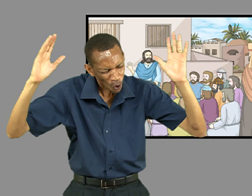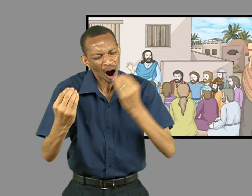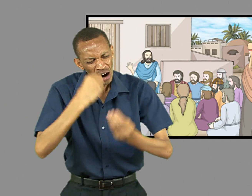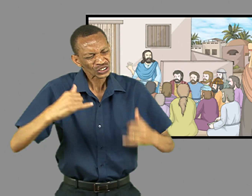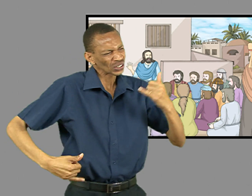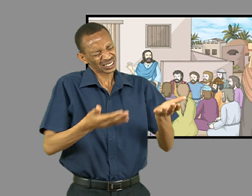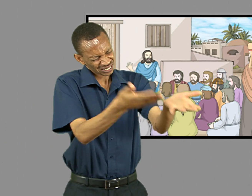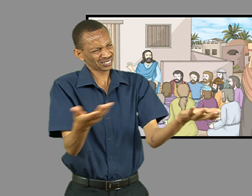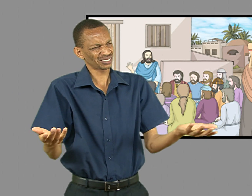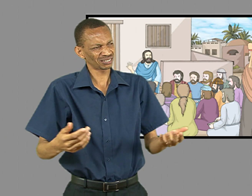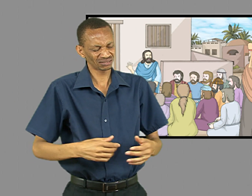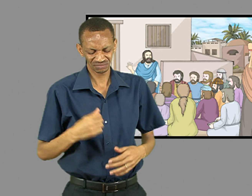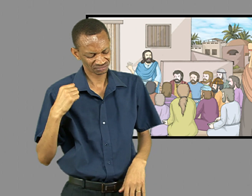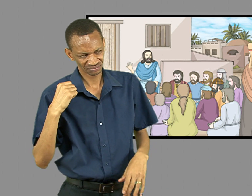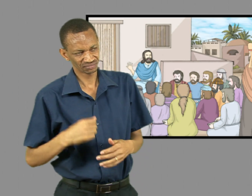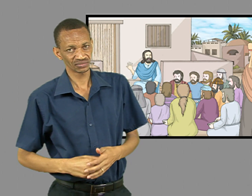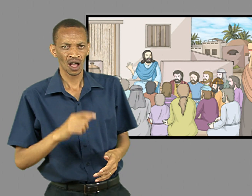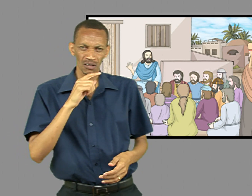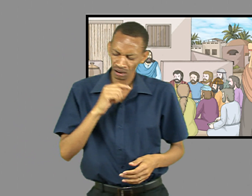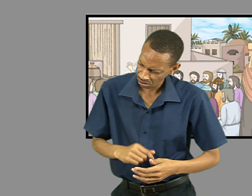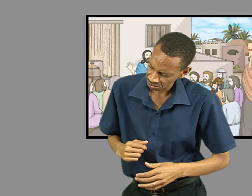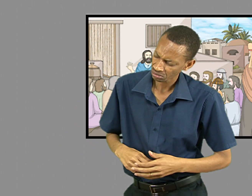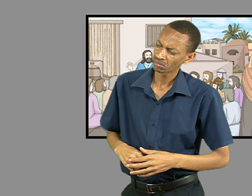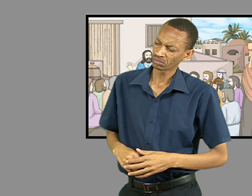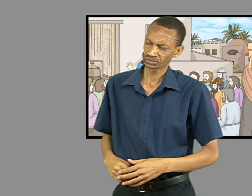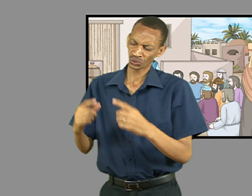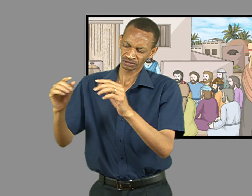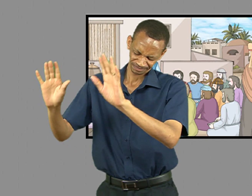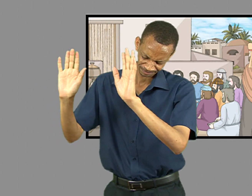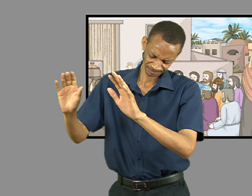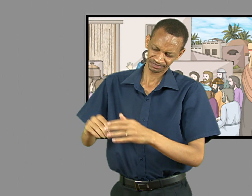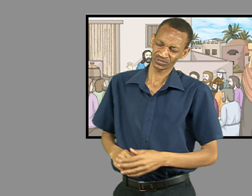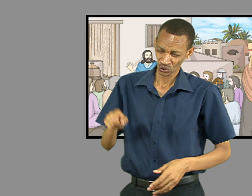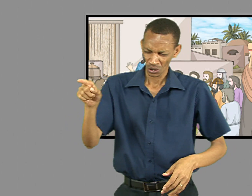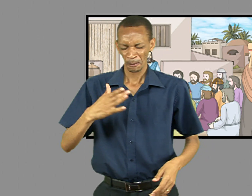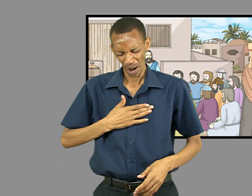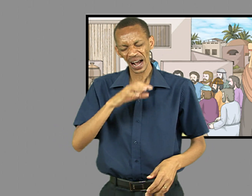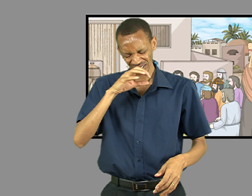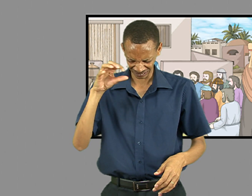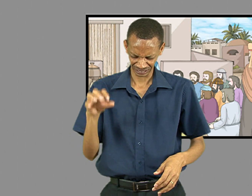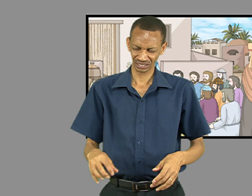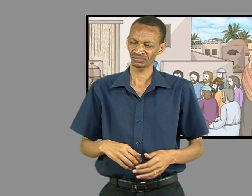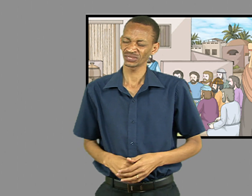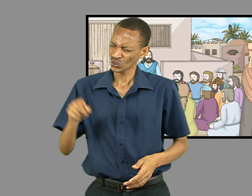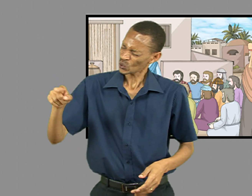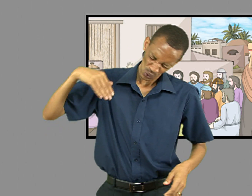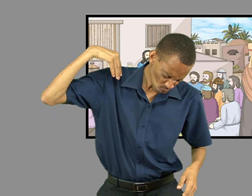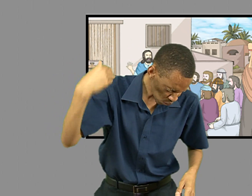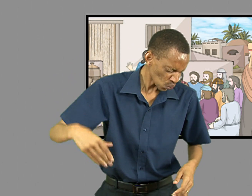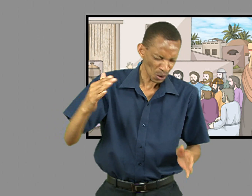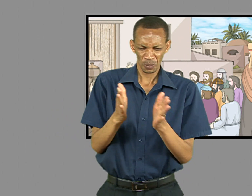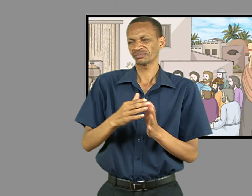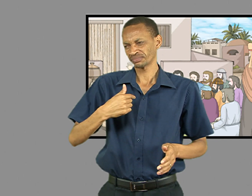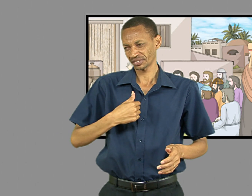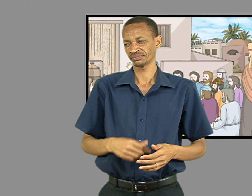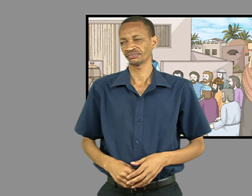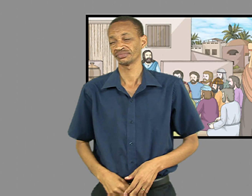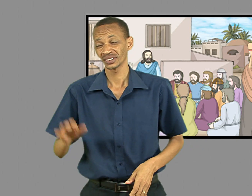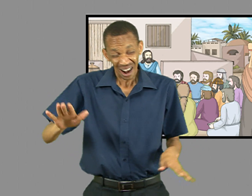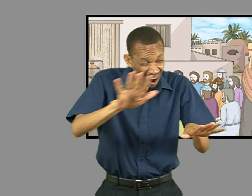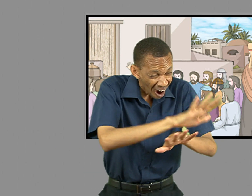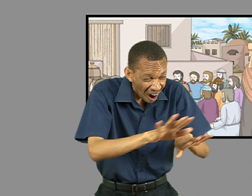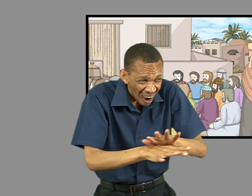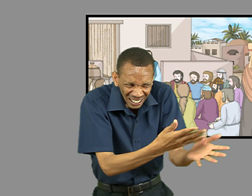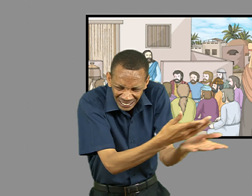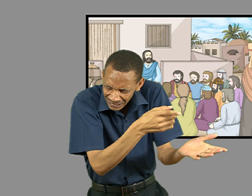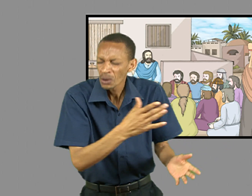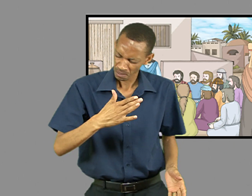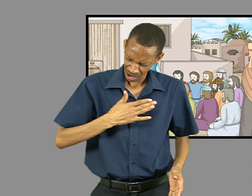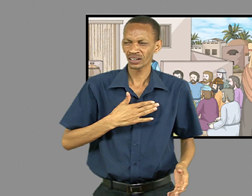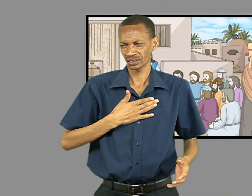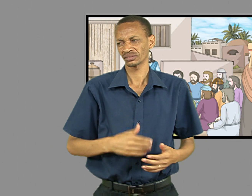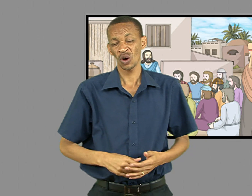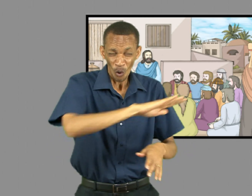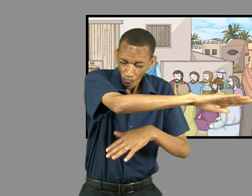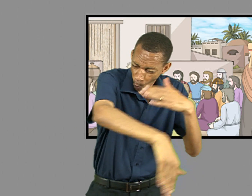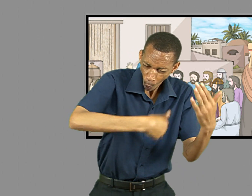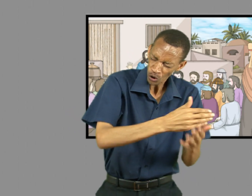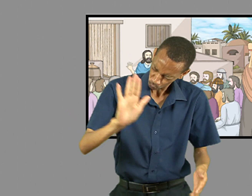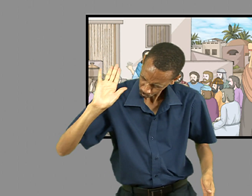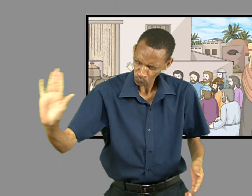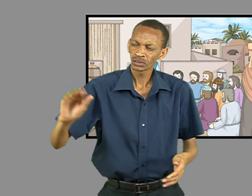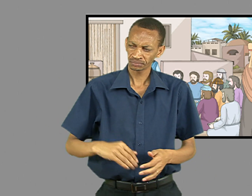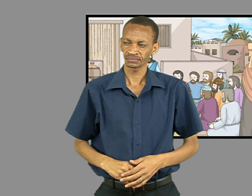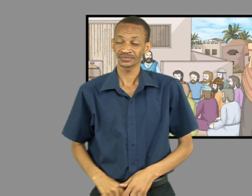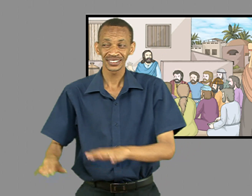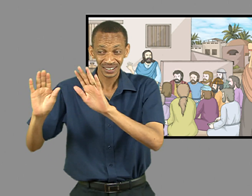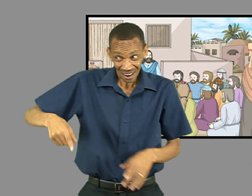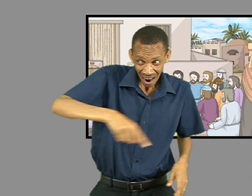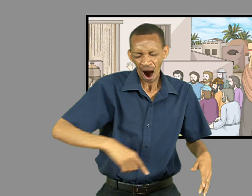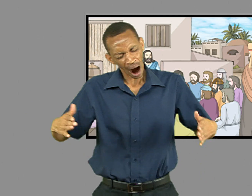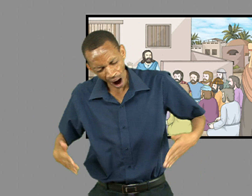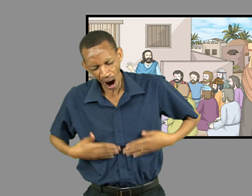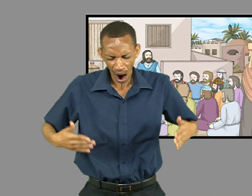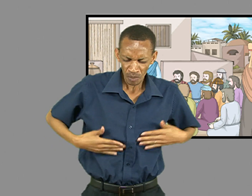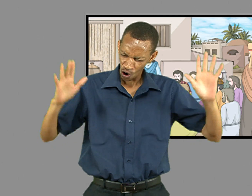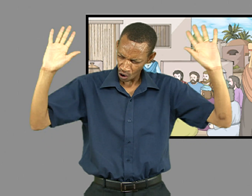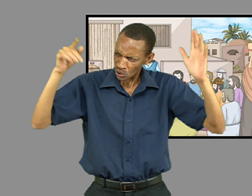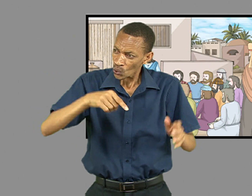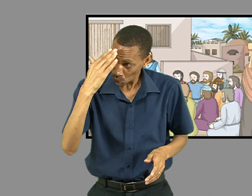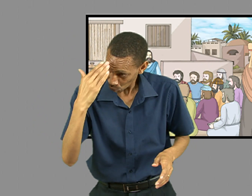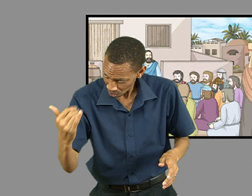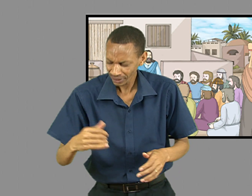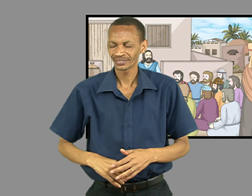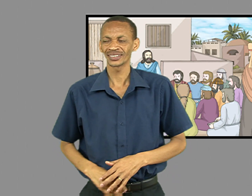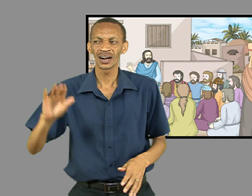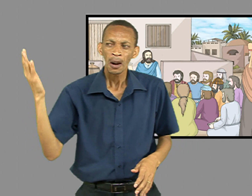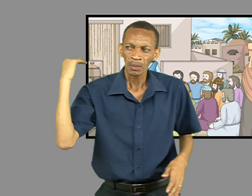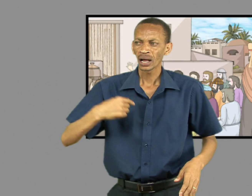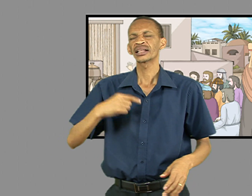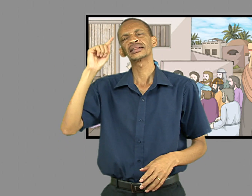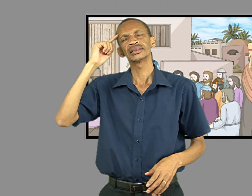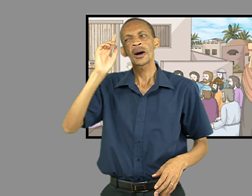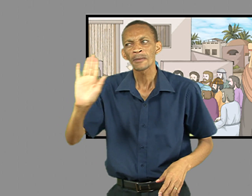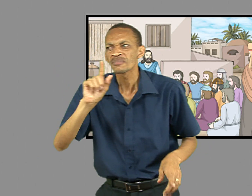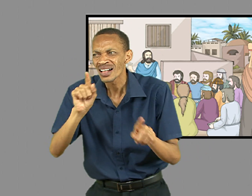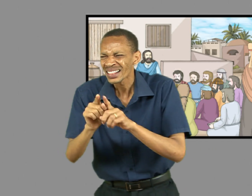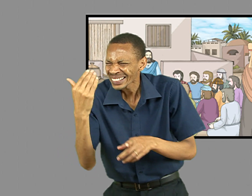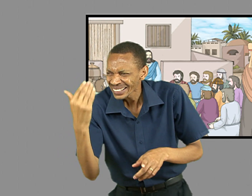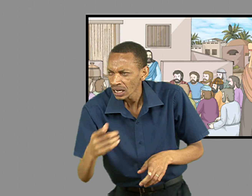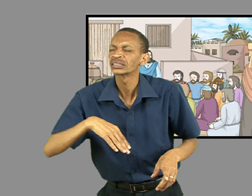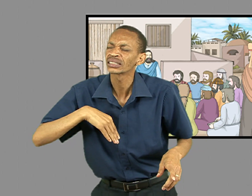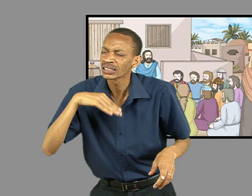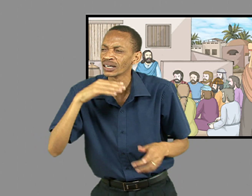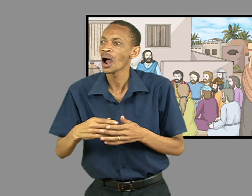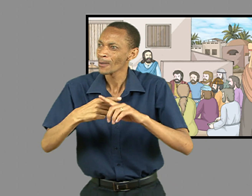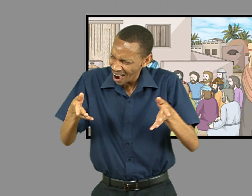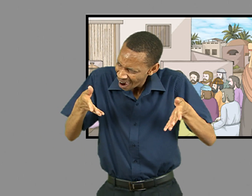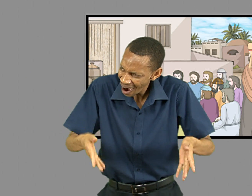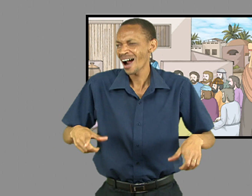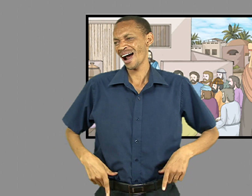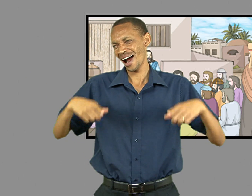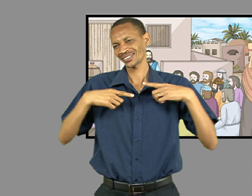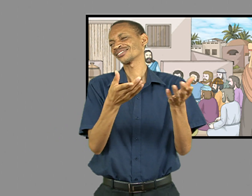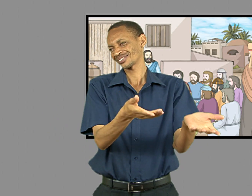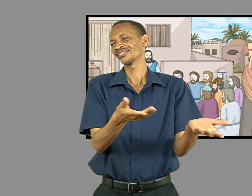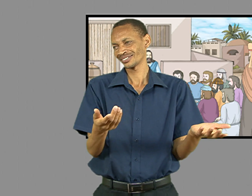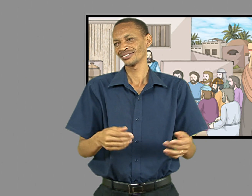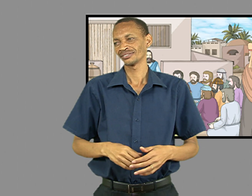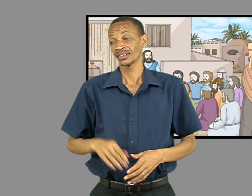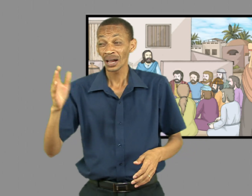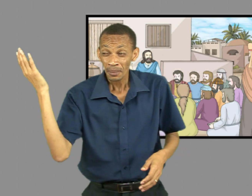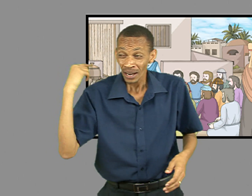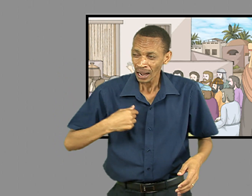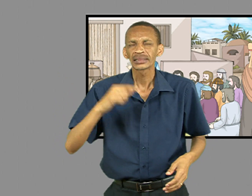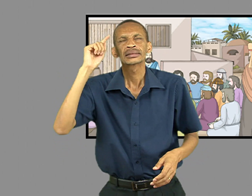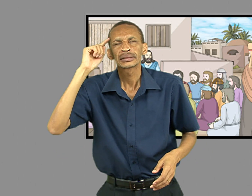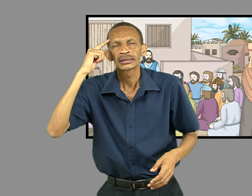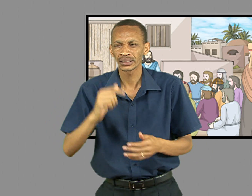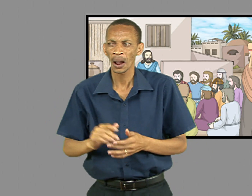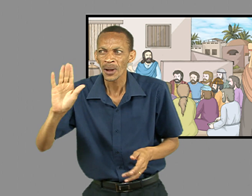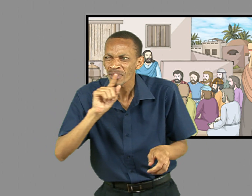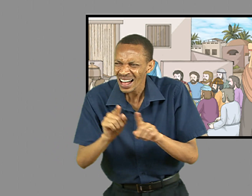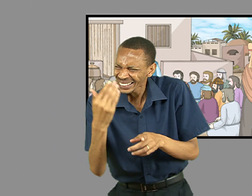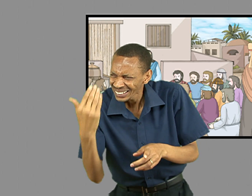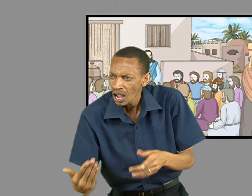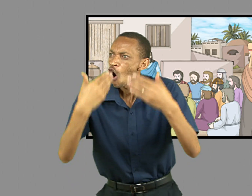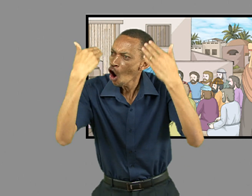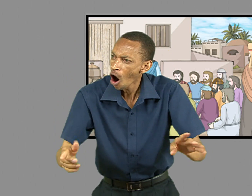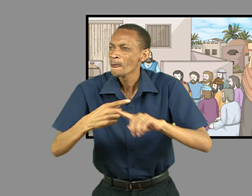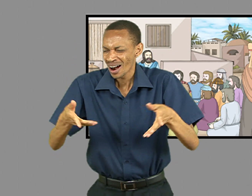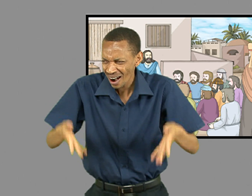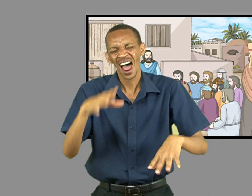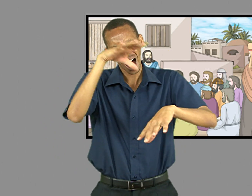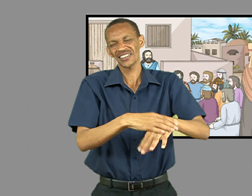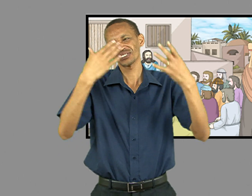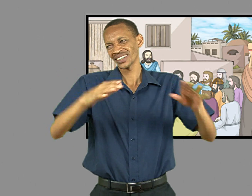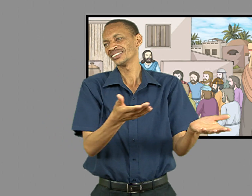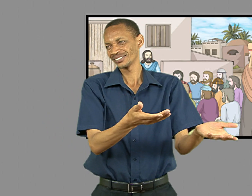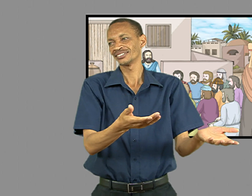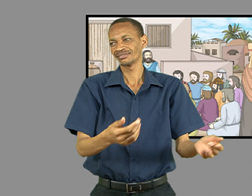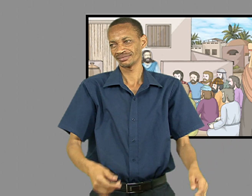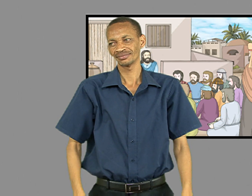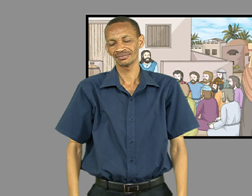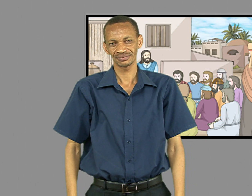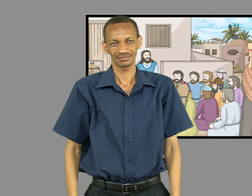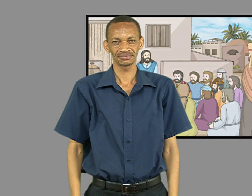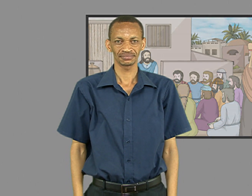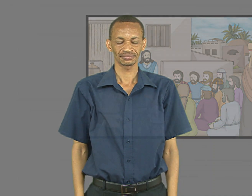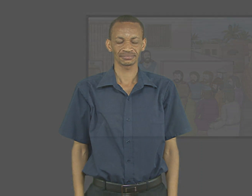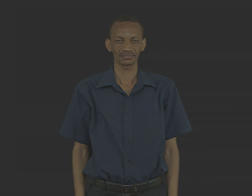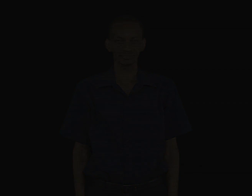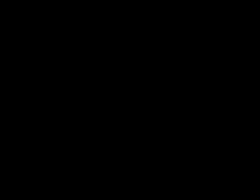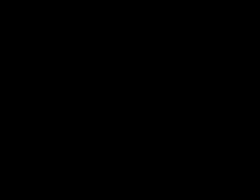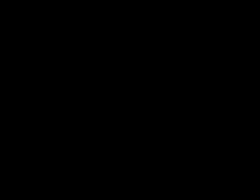‘Son, you are always with me,’ the father said, ‘and all that is mine is yours. But it was fitting to celebrate and be glad, because this brother of yours was dead and is alive again;